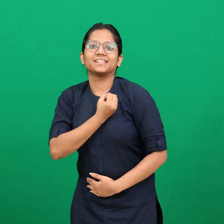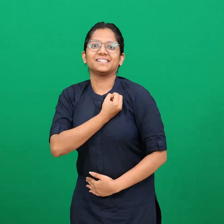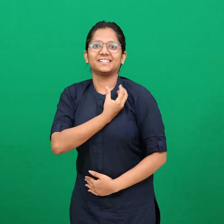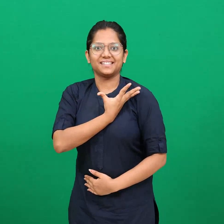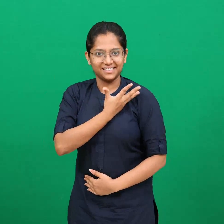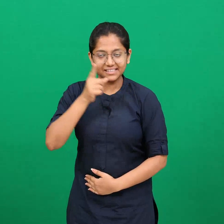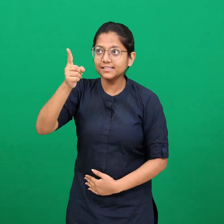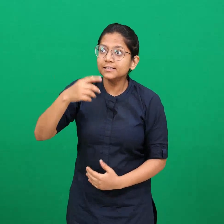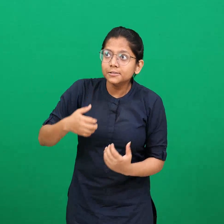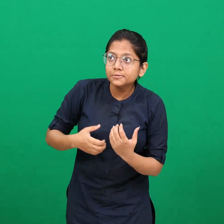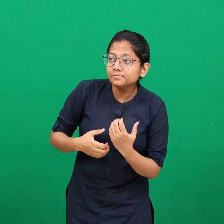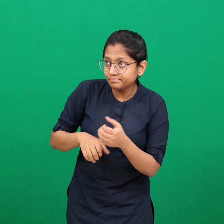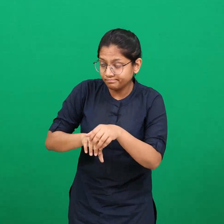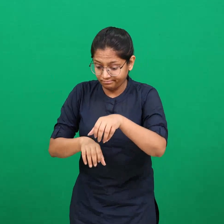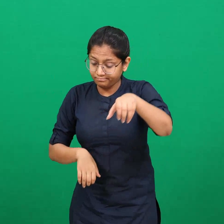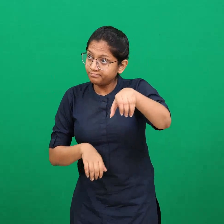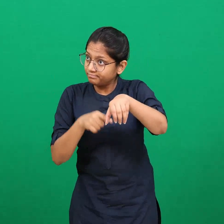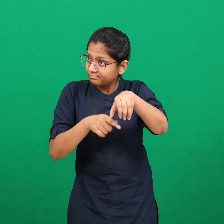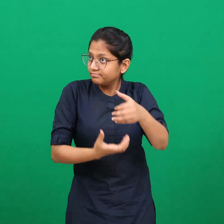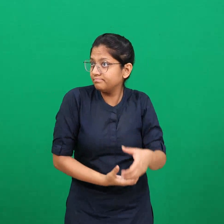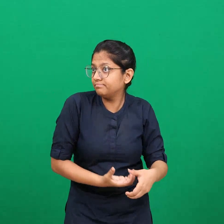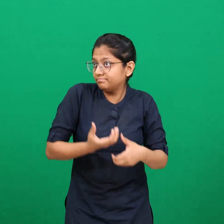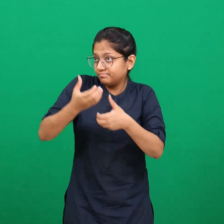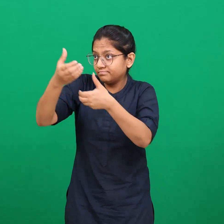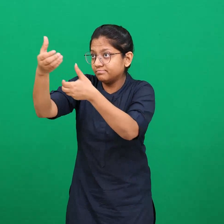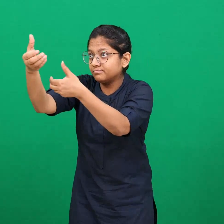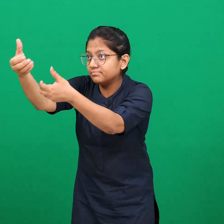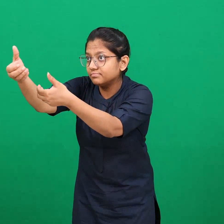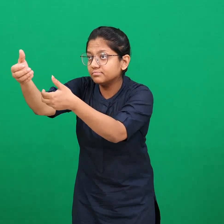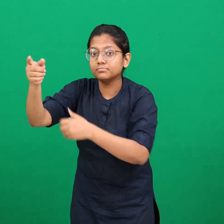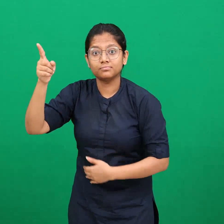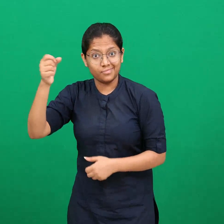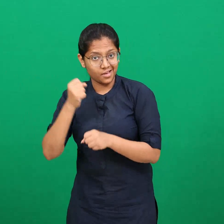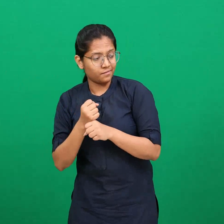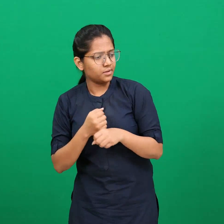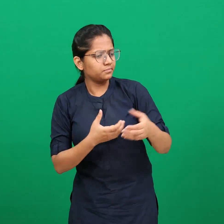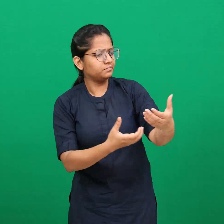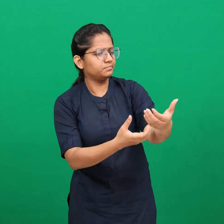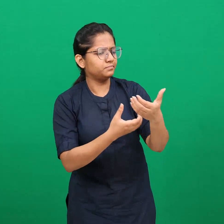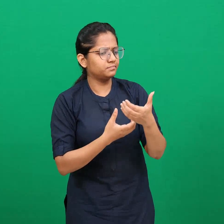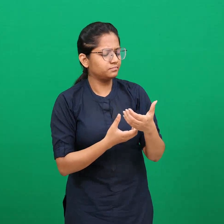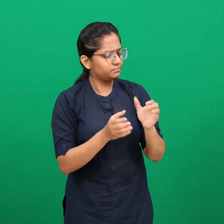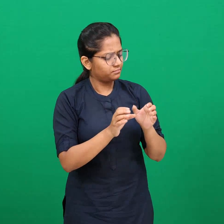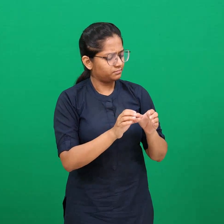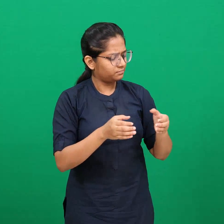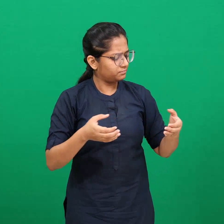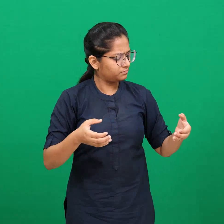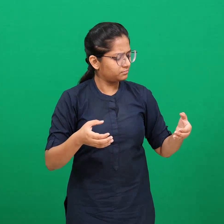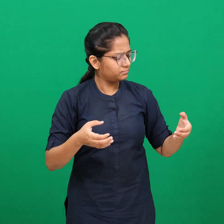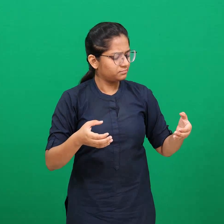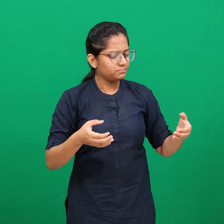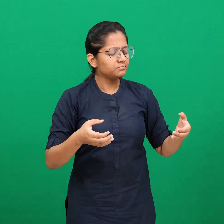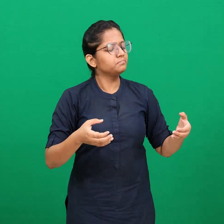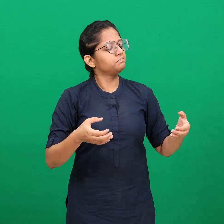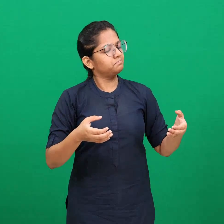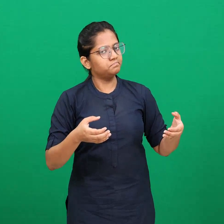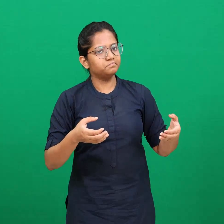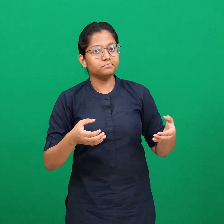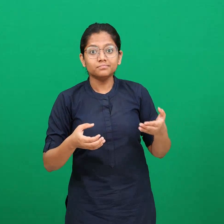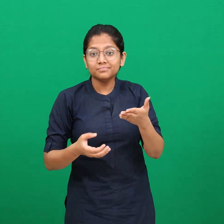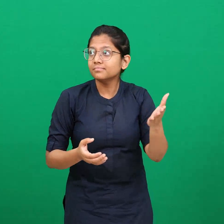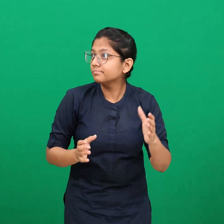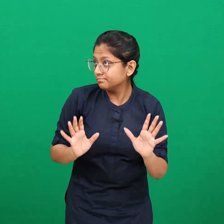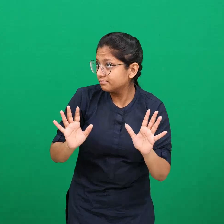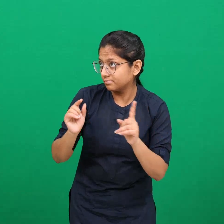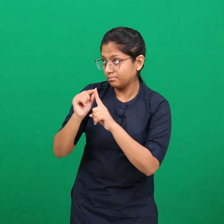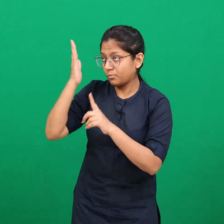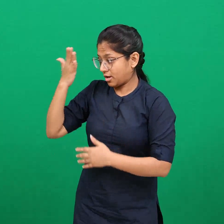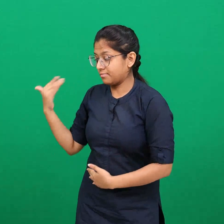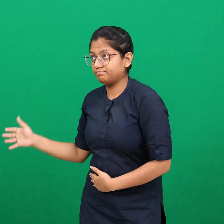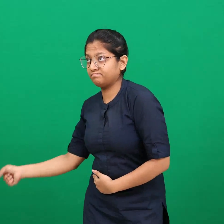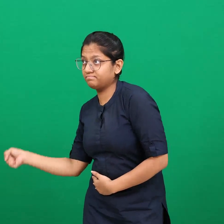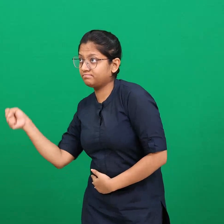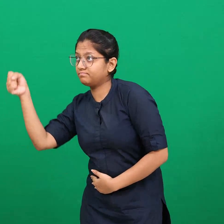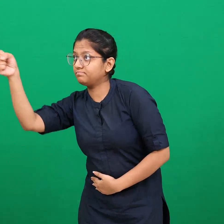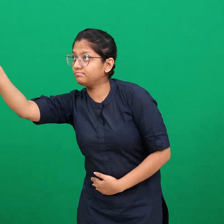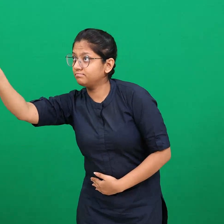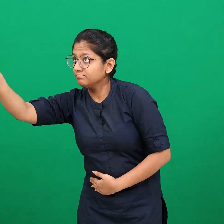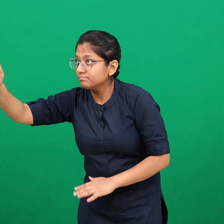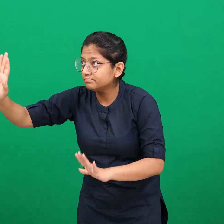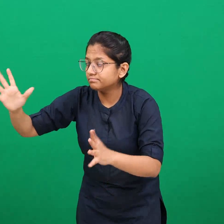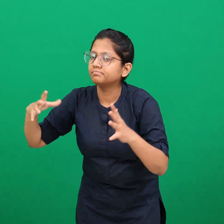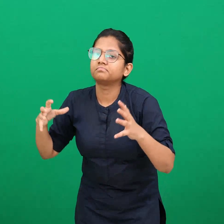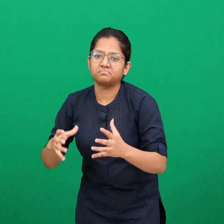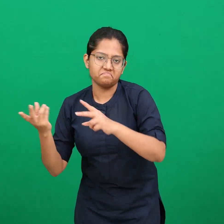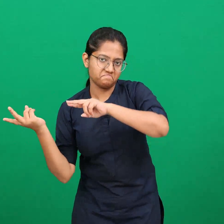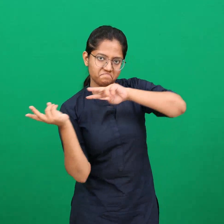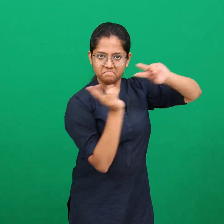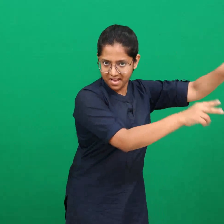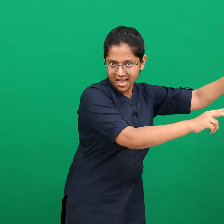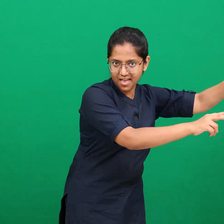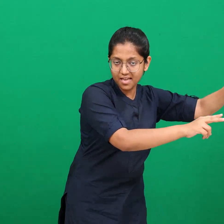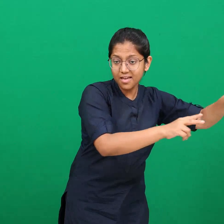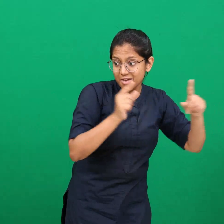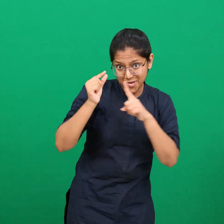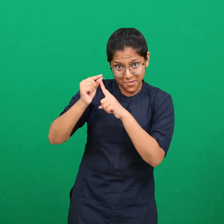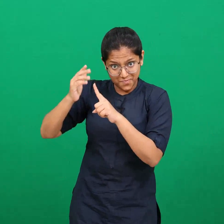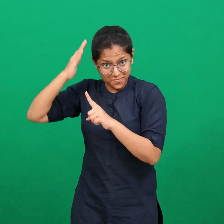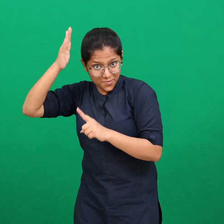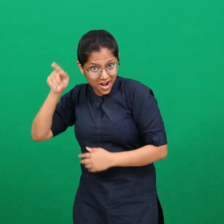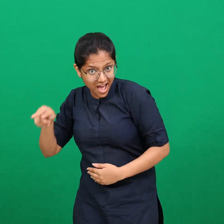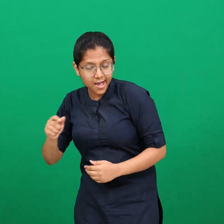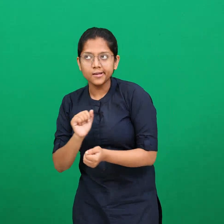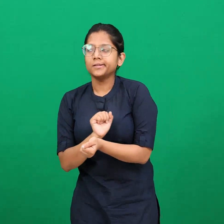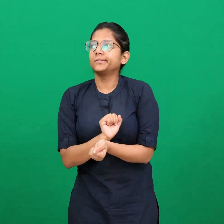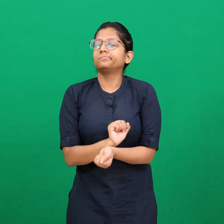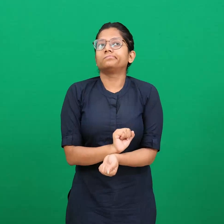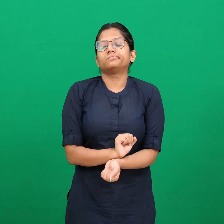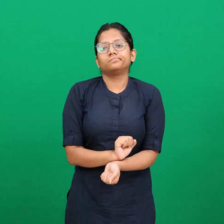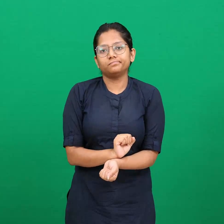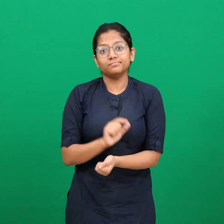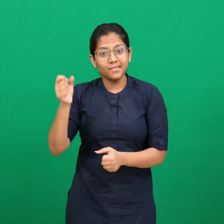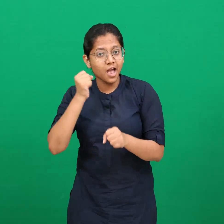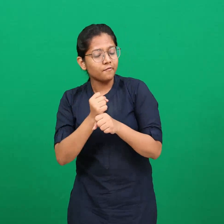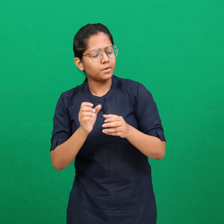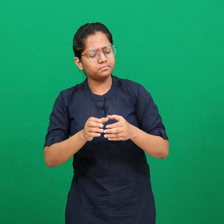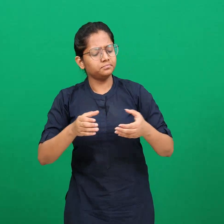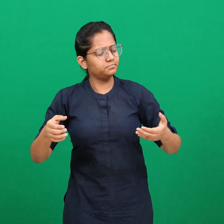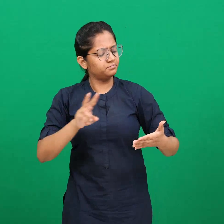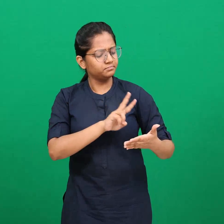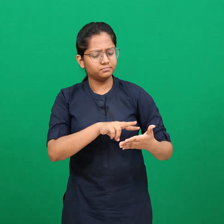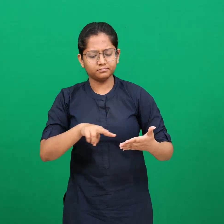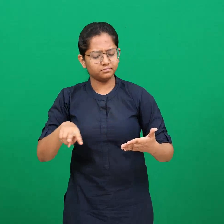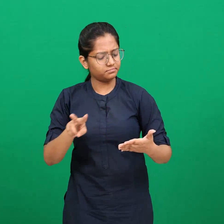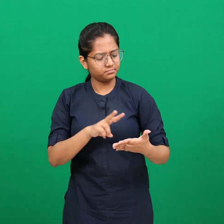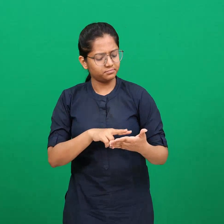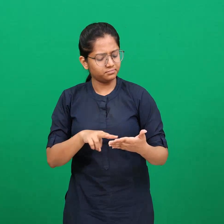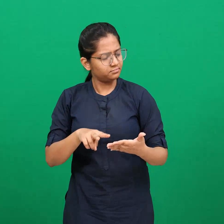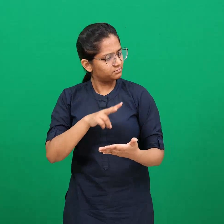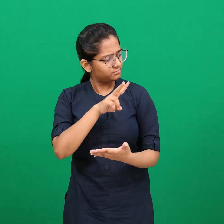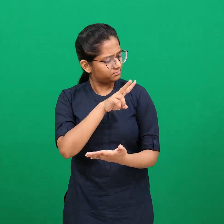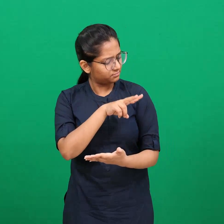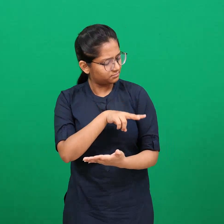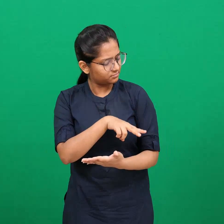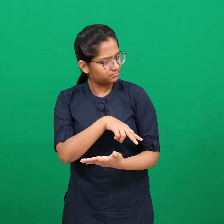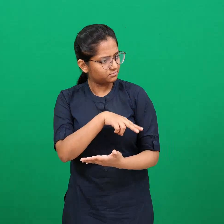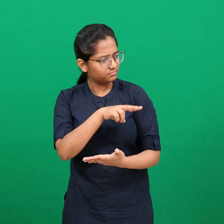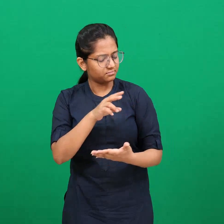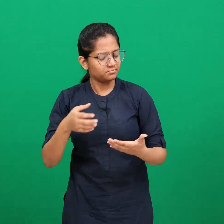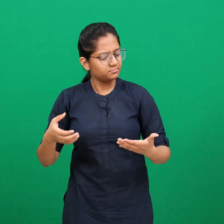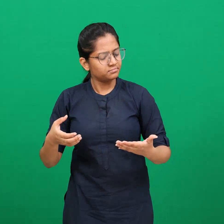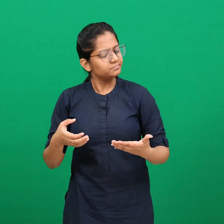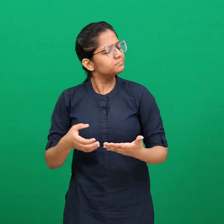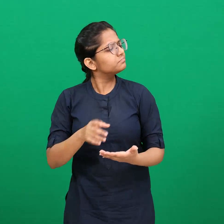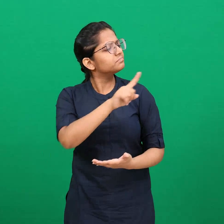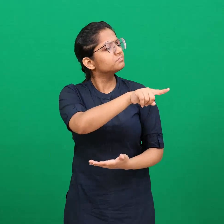The governor read the letter and asked what province Paul was from.